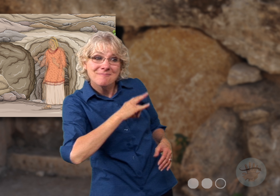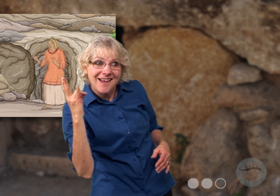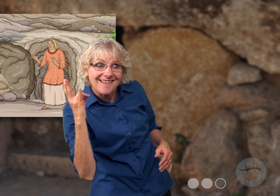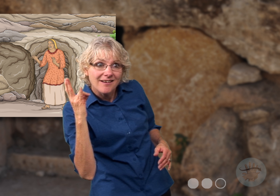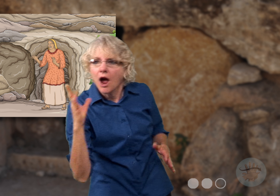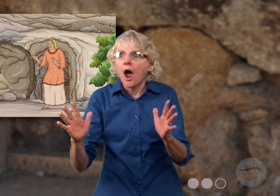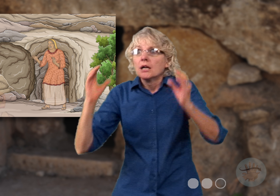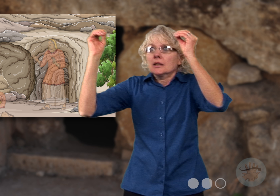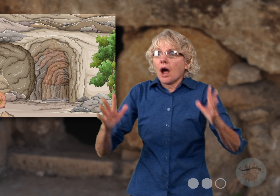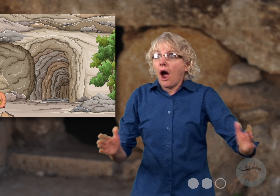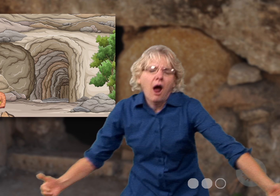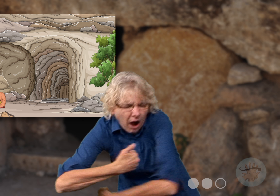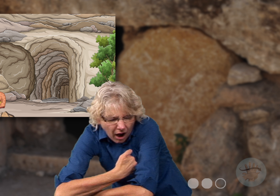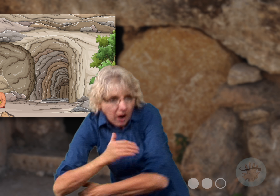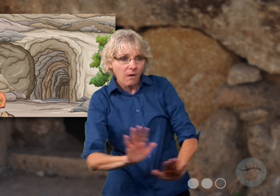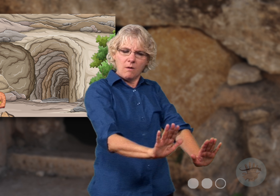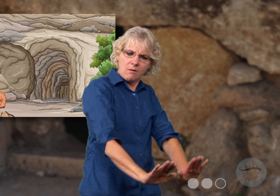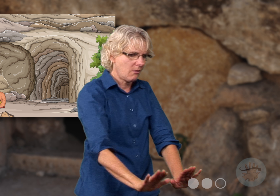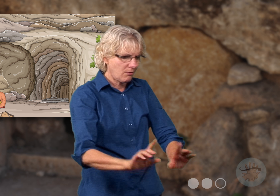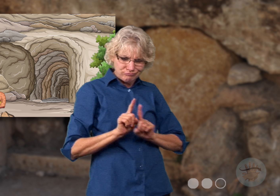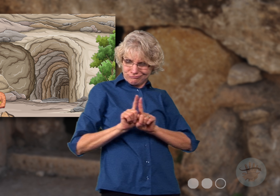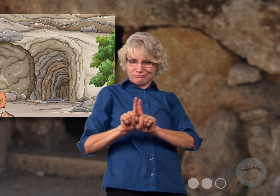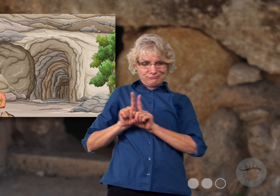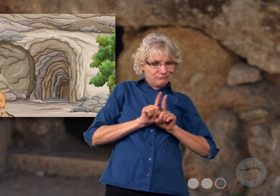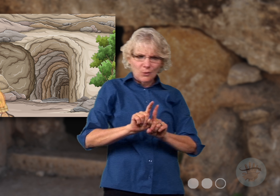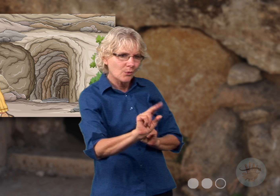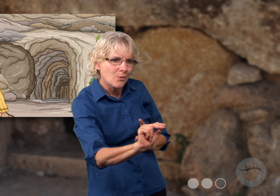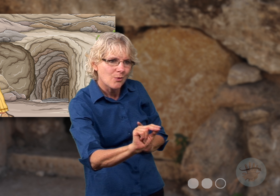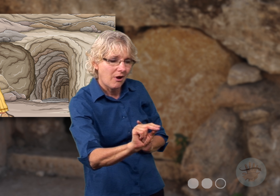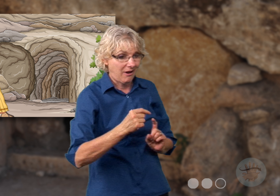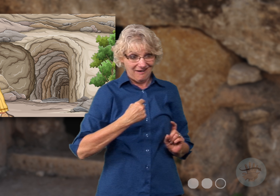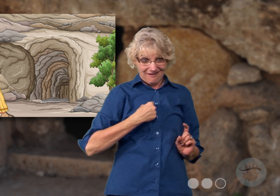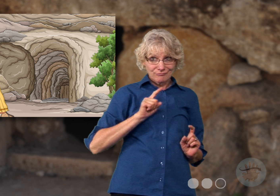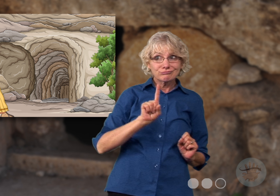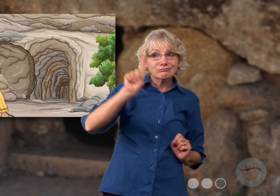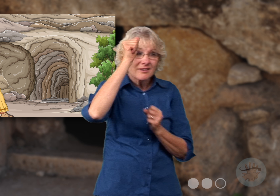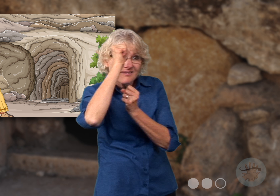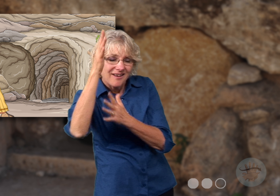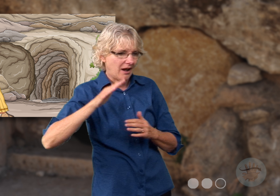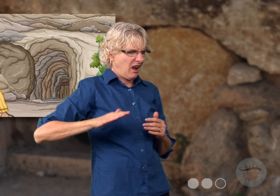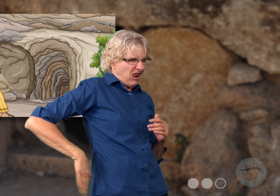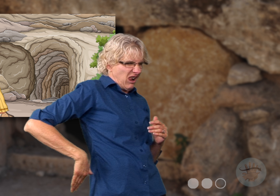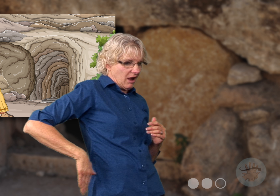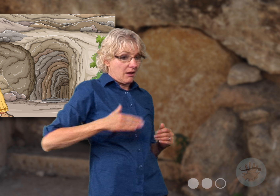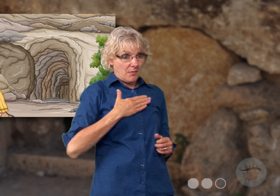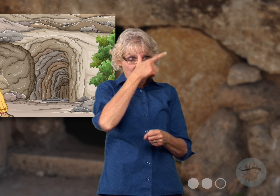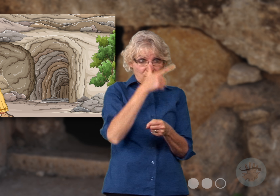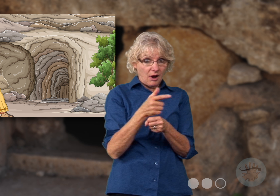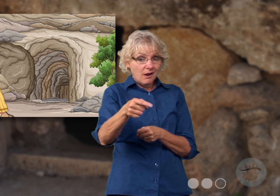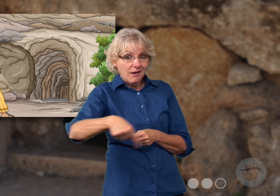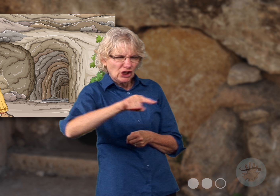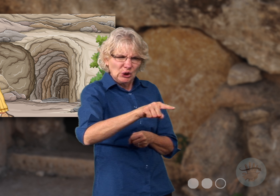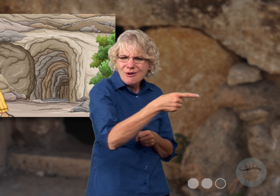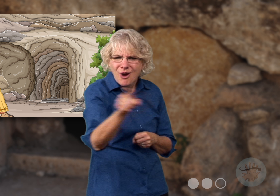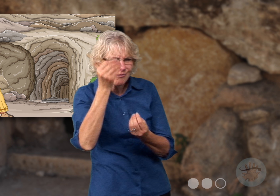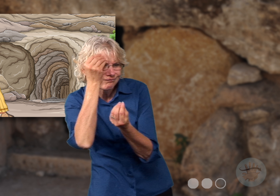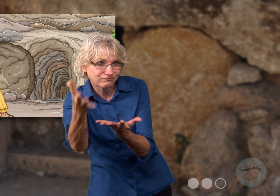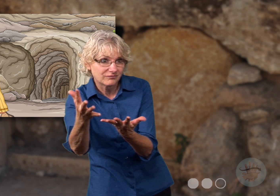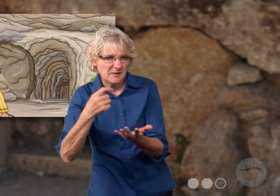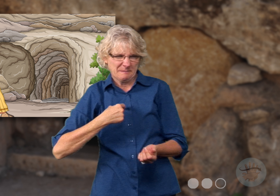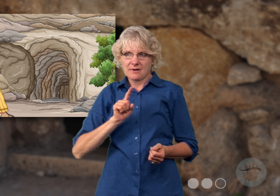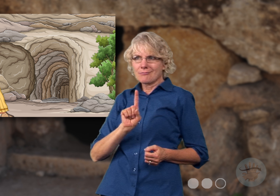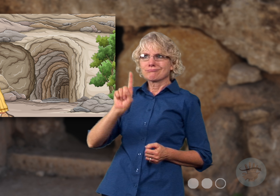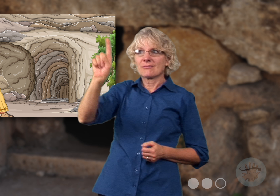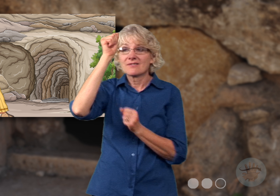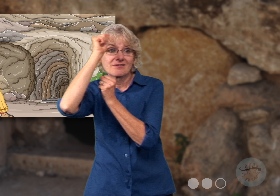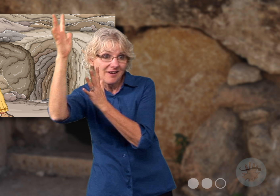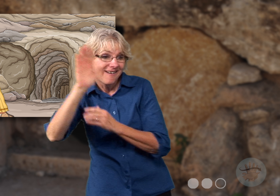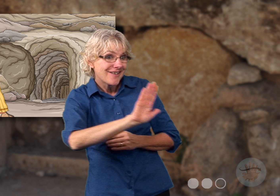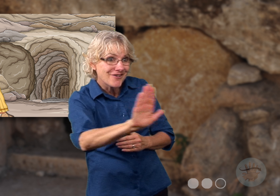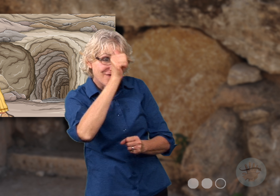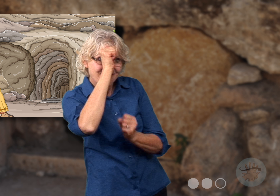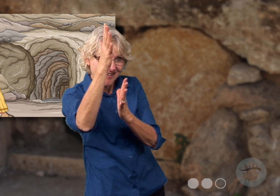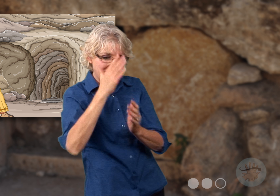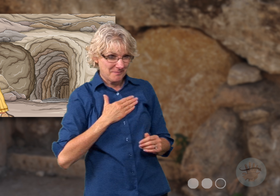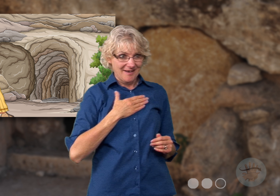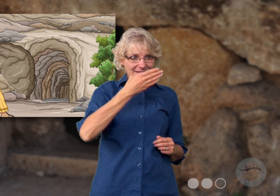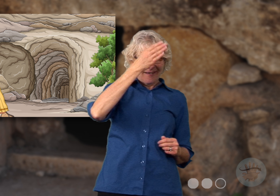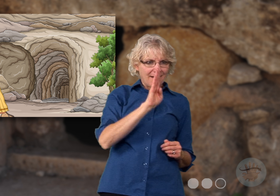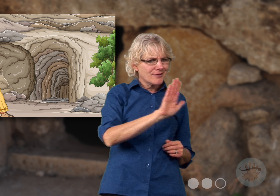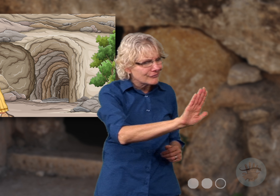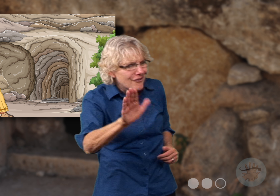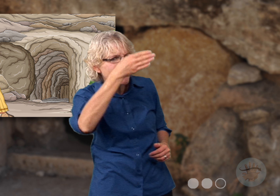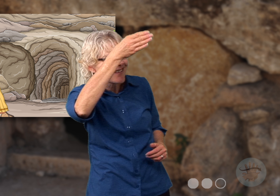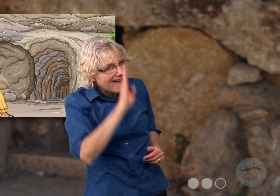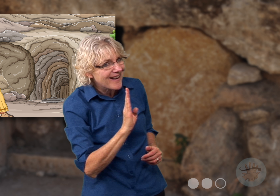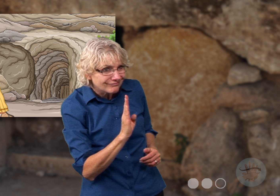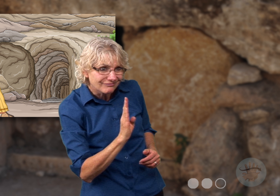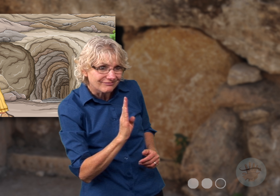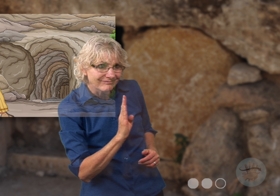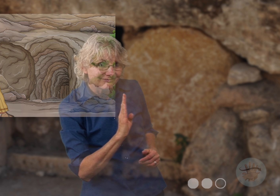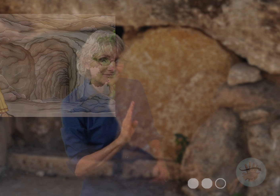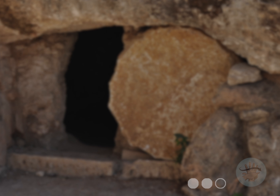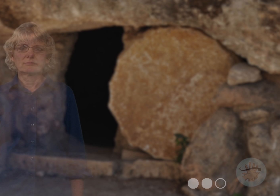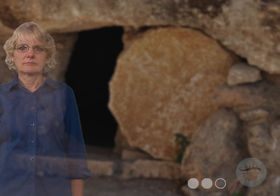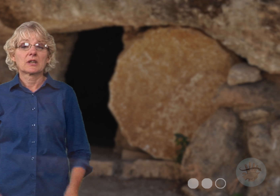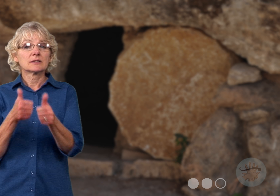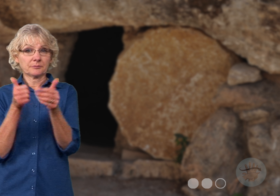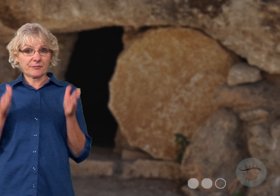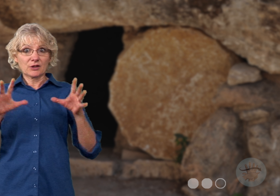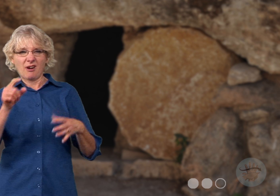She turned and said to Him in Hebrew, “Rabboni!” (which means “Teacher”). “Do not cling to Me,” Jesus said, “for I have not yet ascended to the Father. But go and tell My brothers, ‘I am ascending to My Father and your Father, to My God and your God.’”